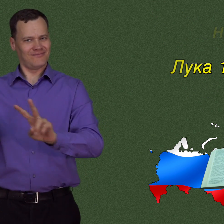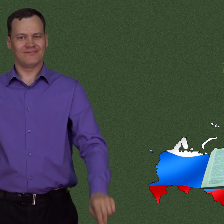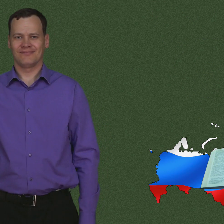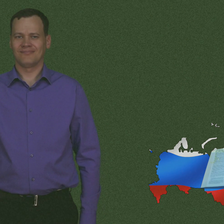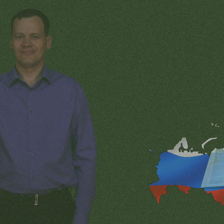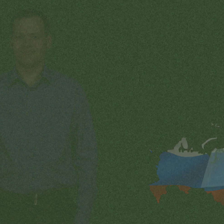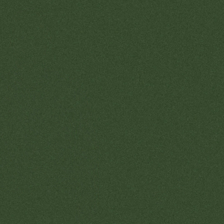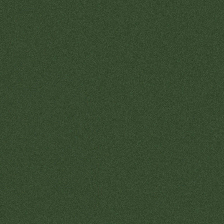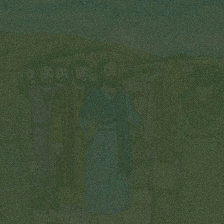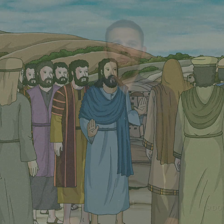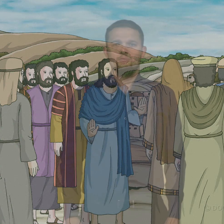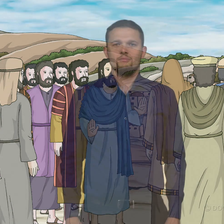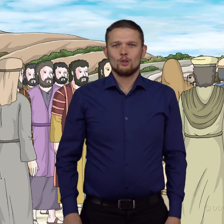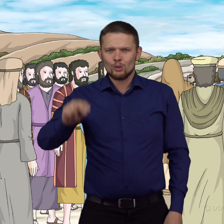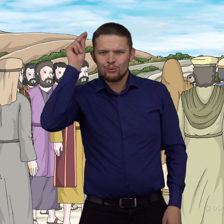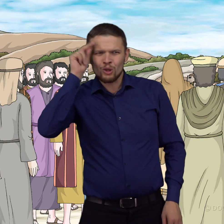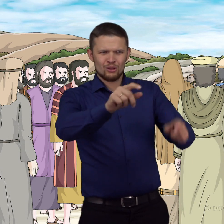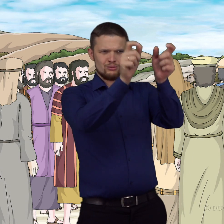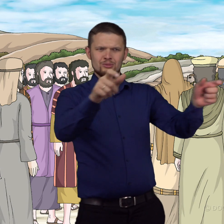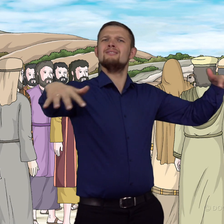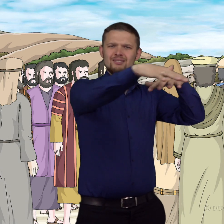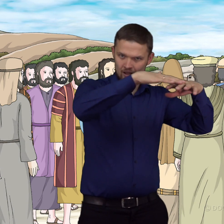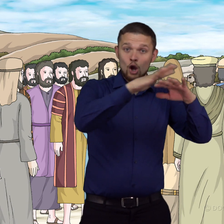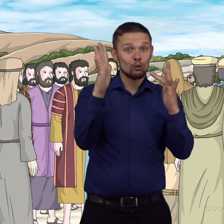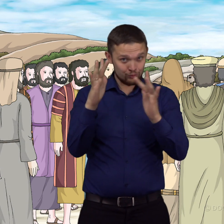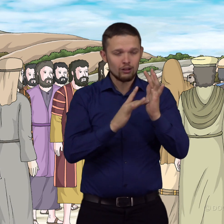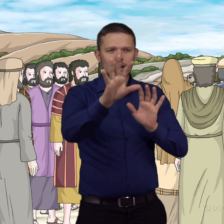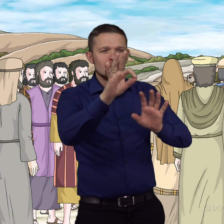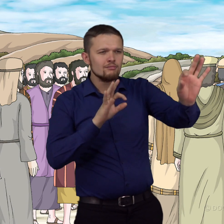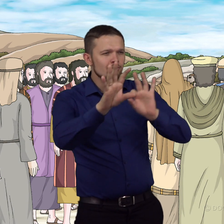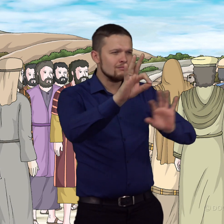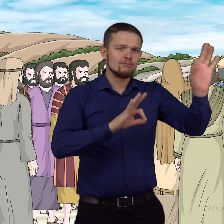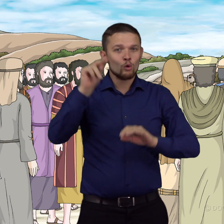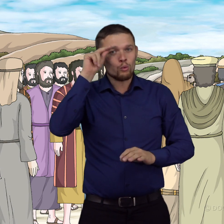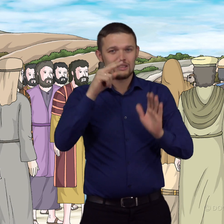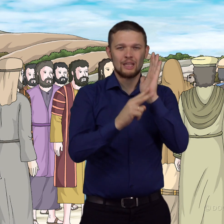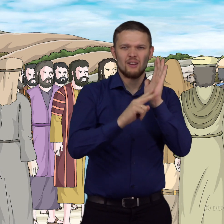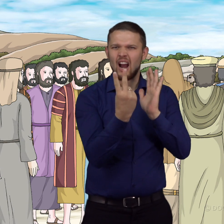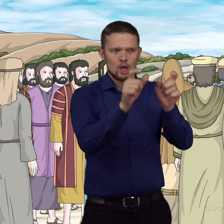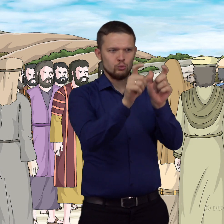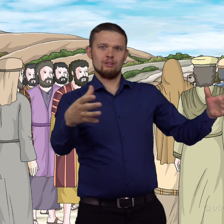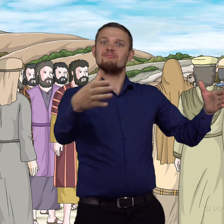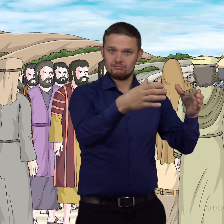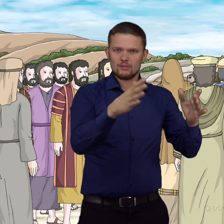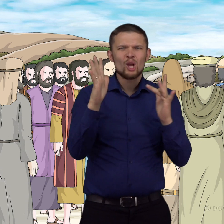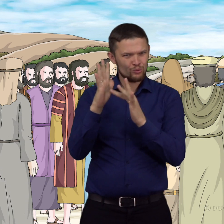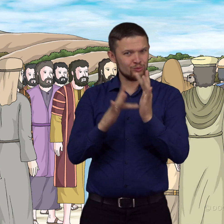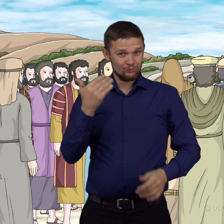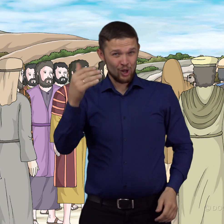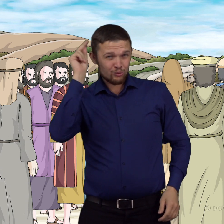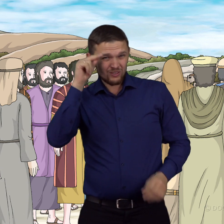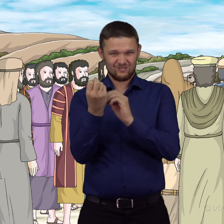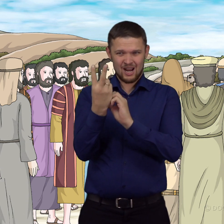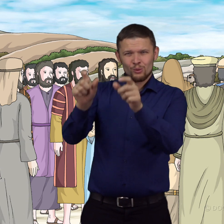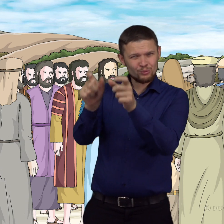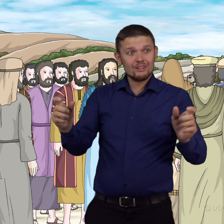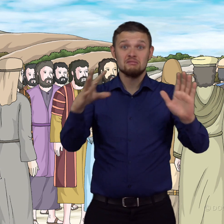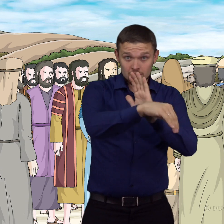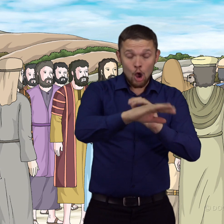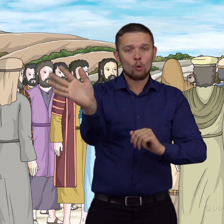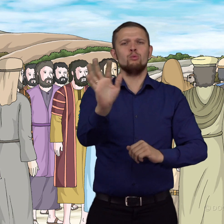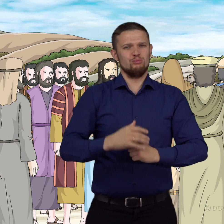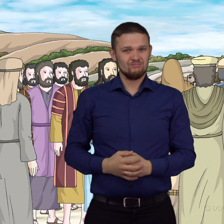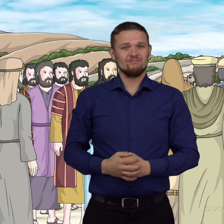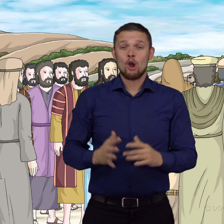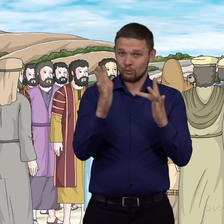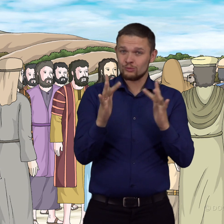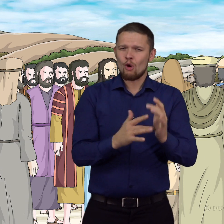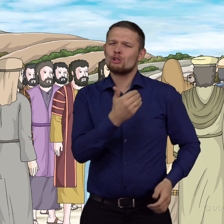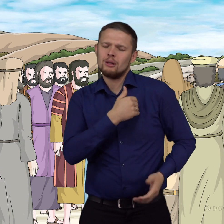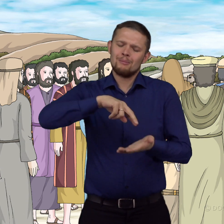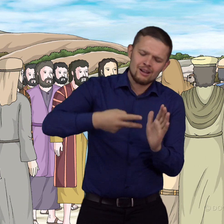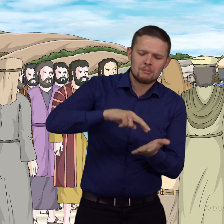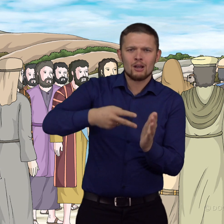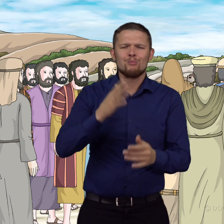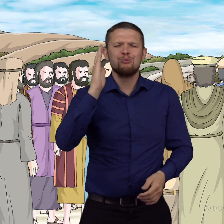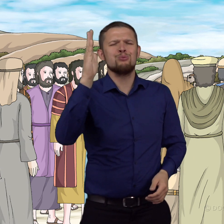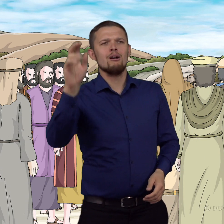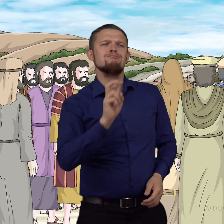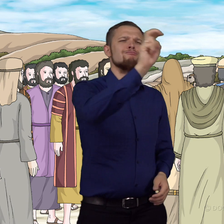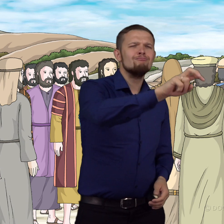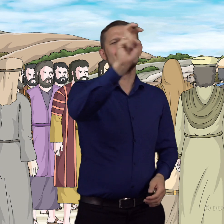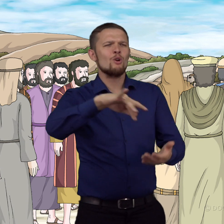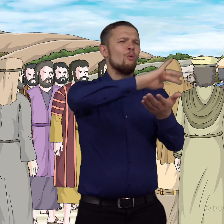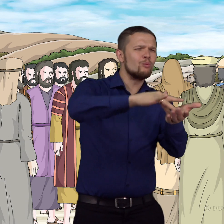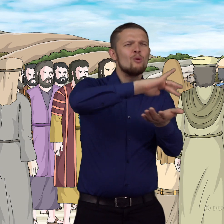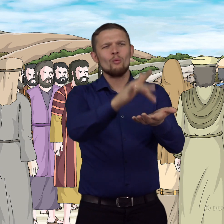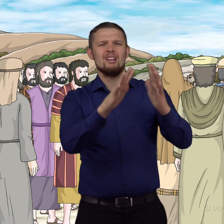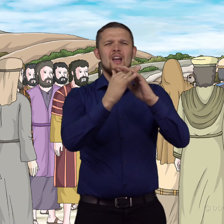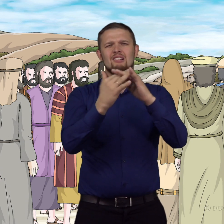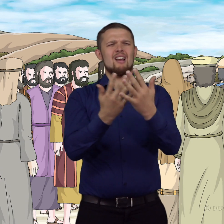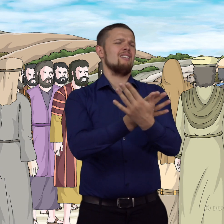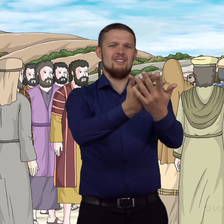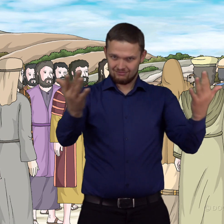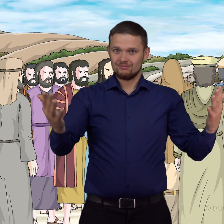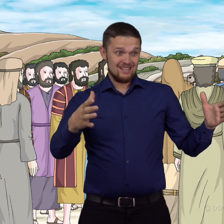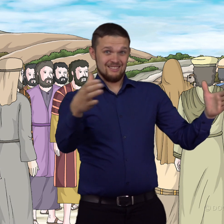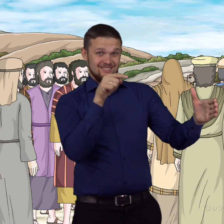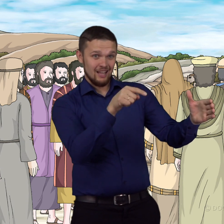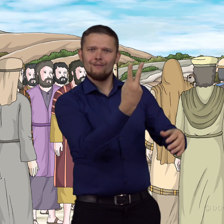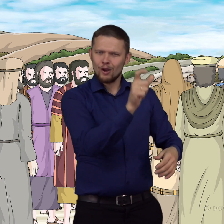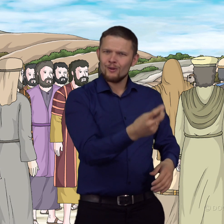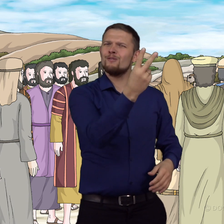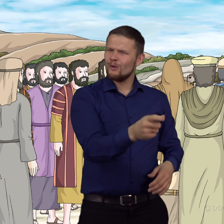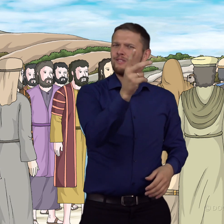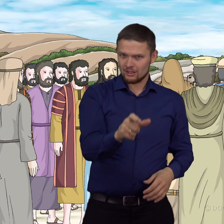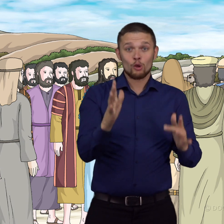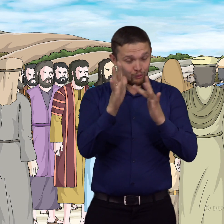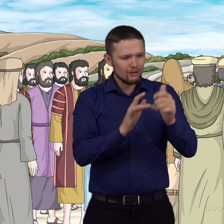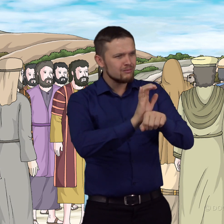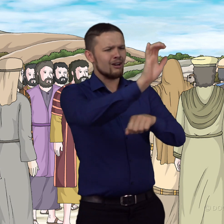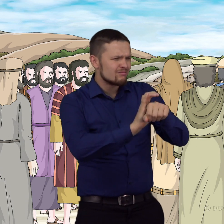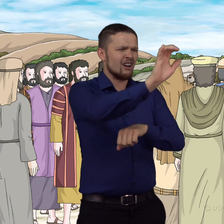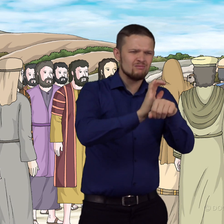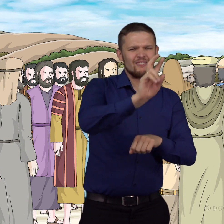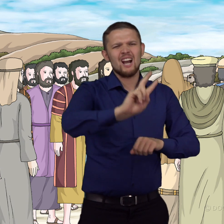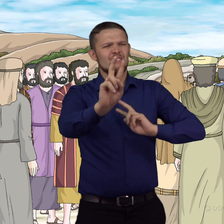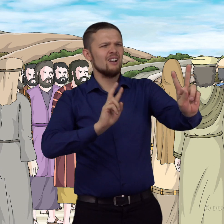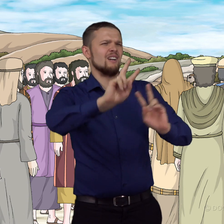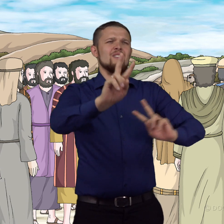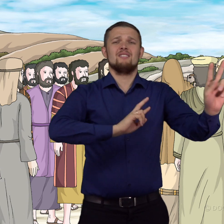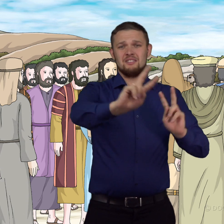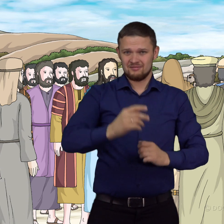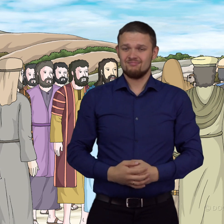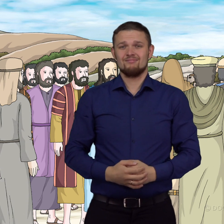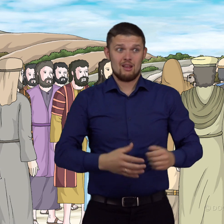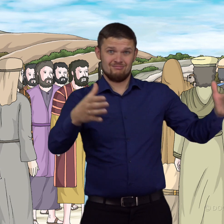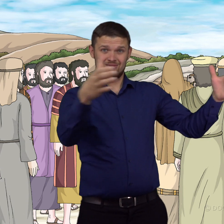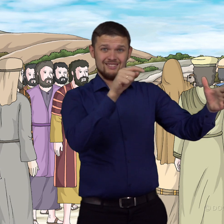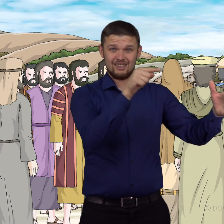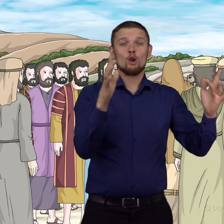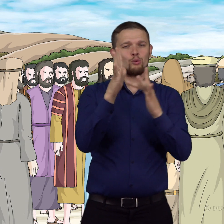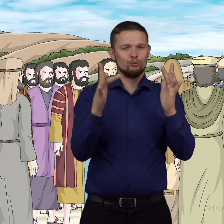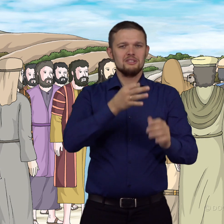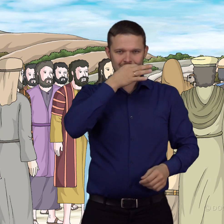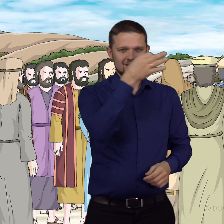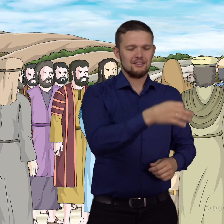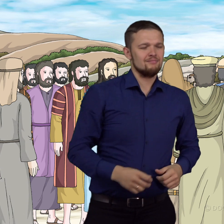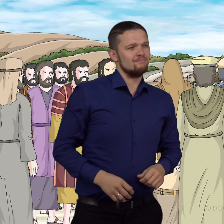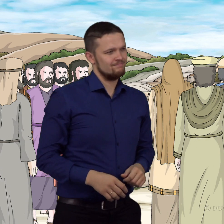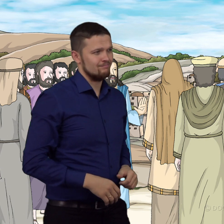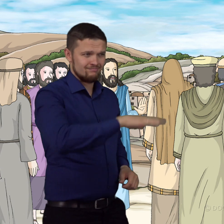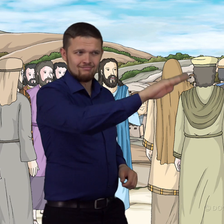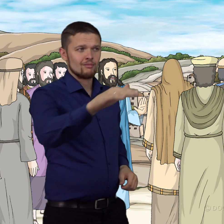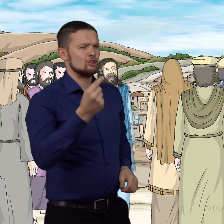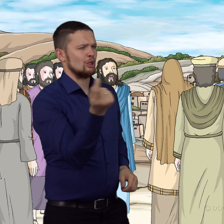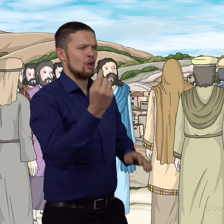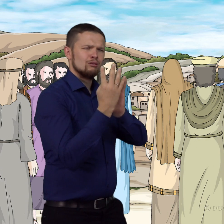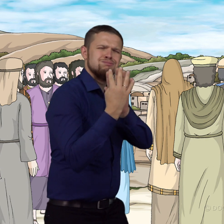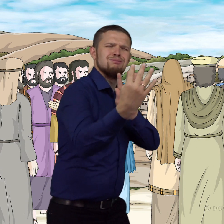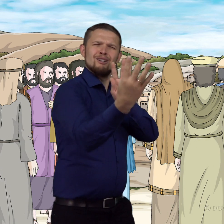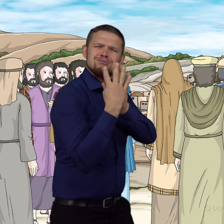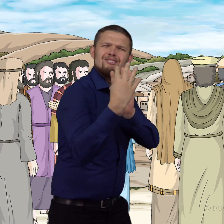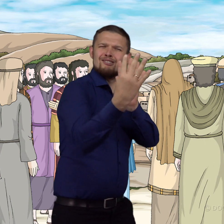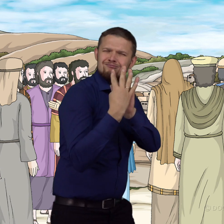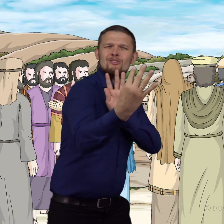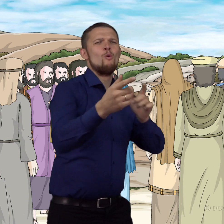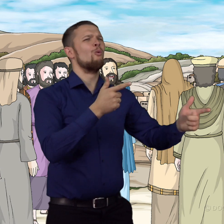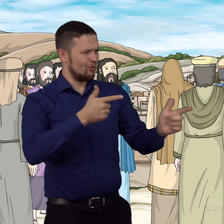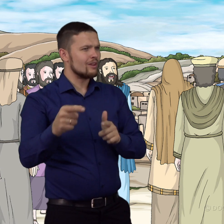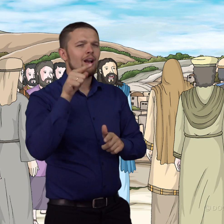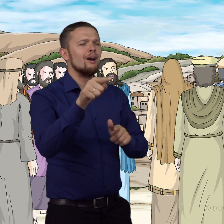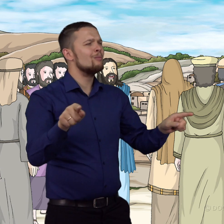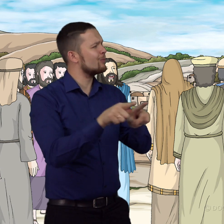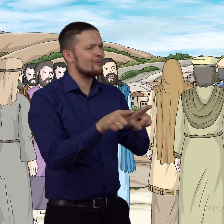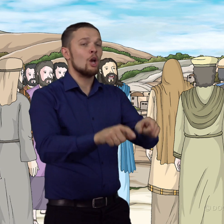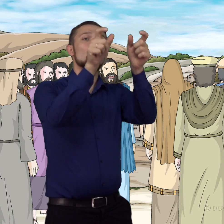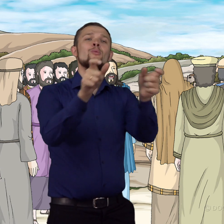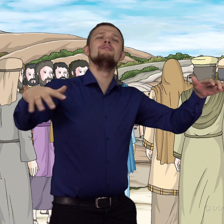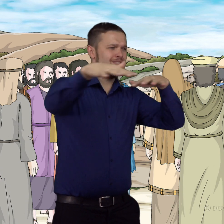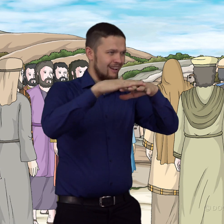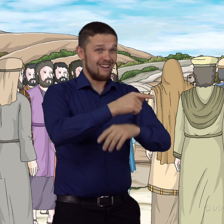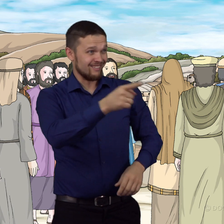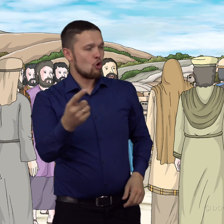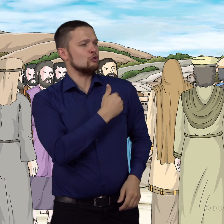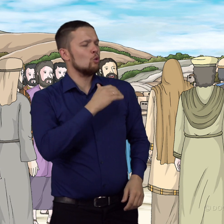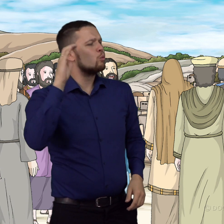After this, the Lord appointed seventy-two others and sent them two by two ahead of Him to every town and place He was about to visit. And He told them, “The harvest is plentiful, but the workers are few.